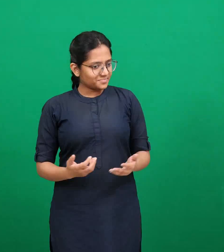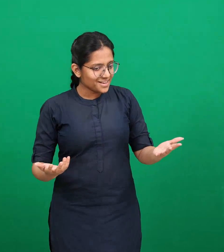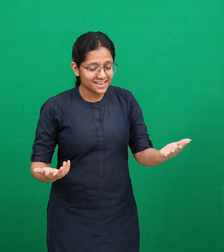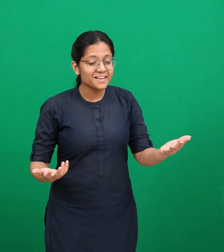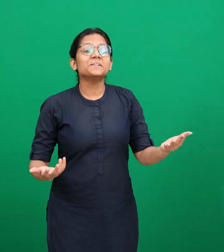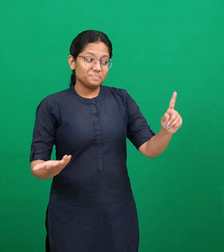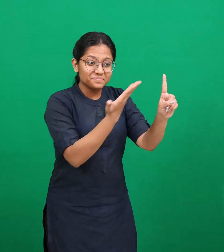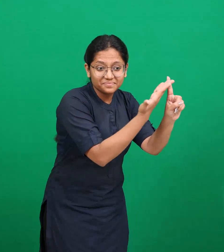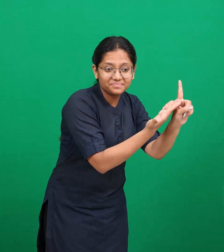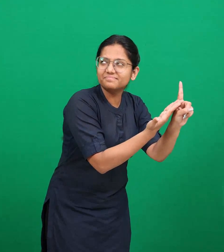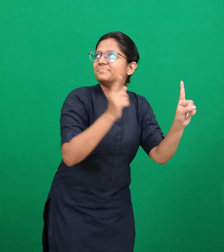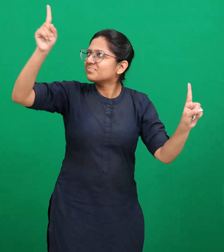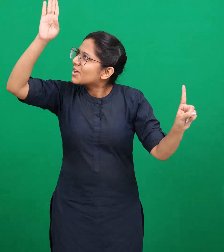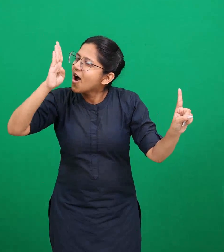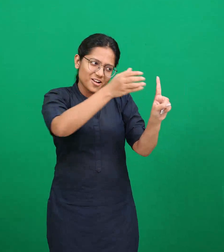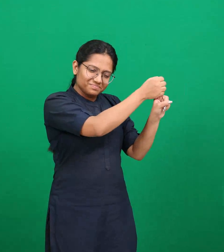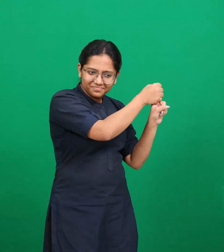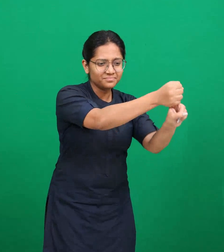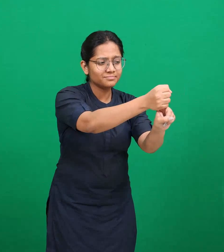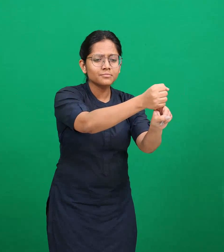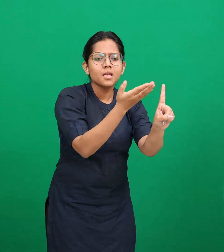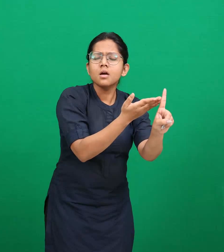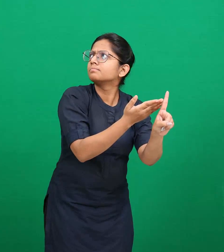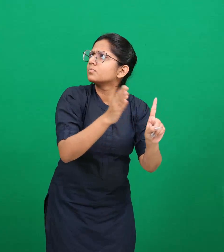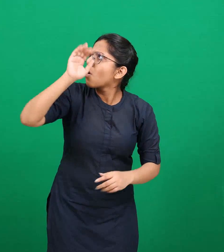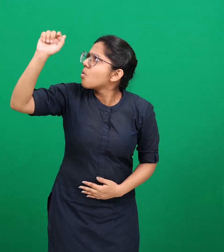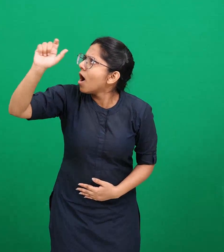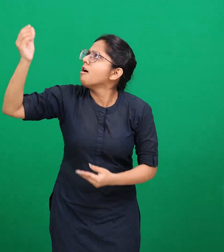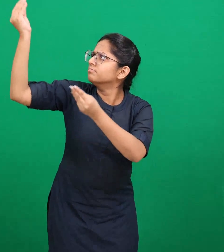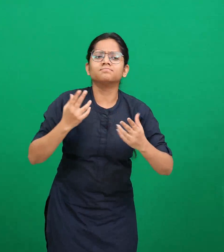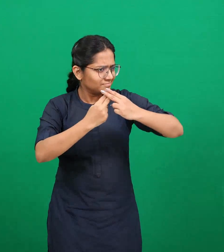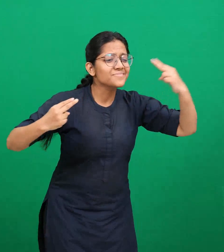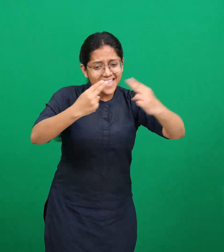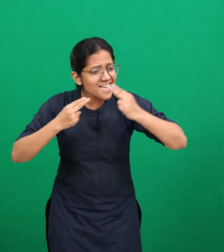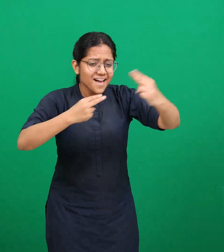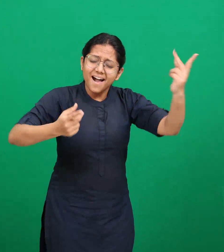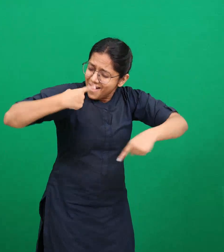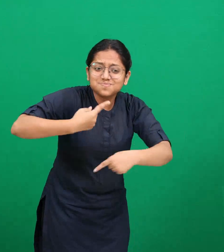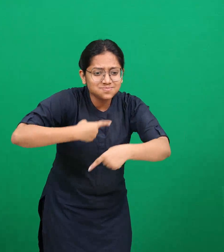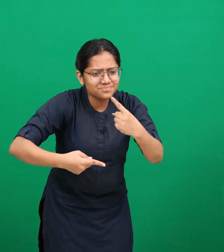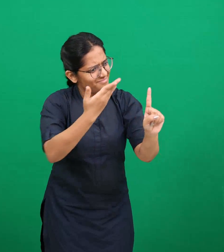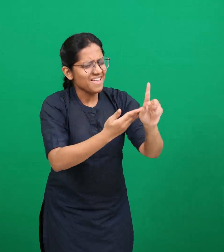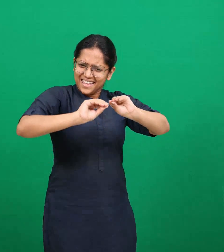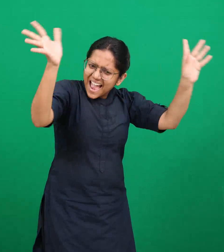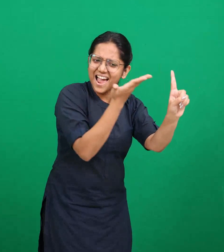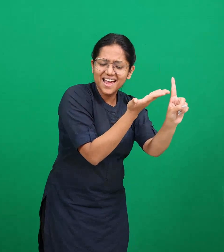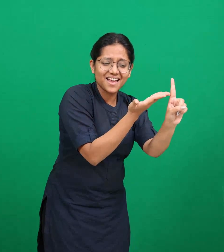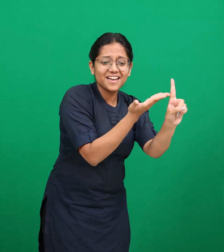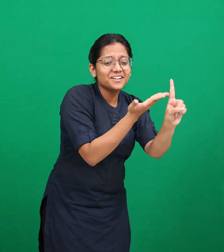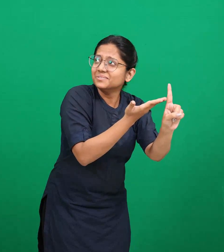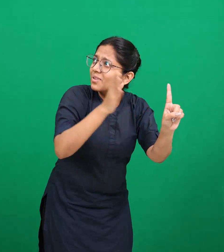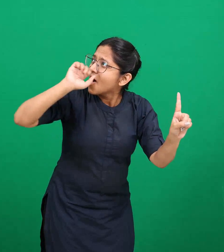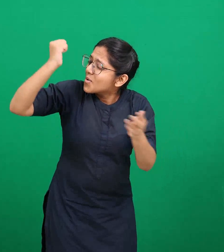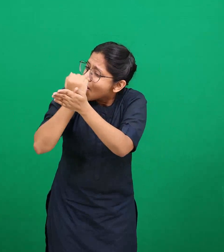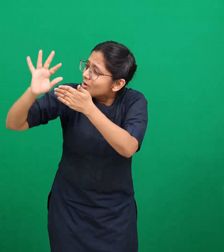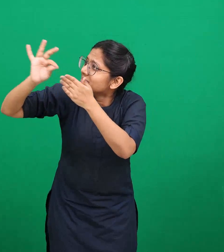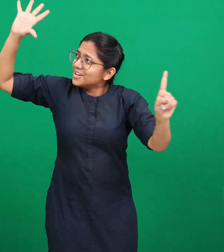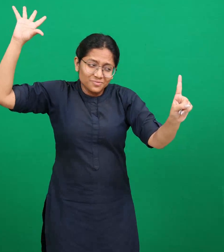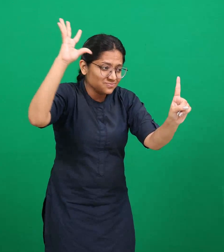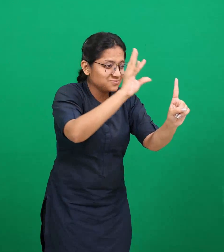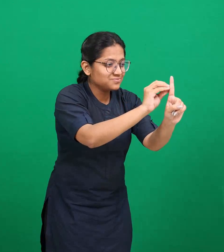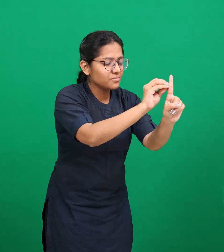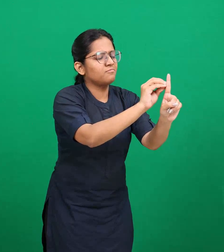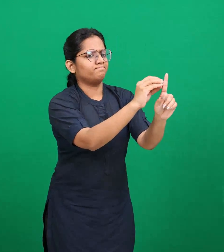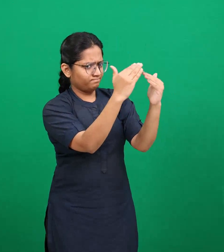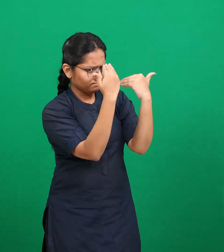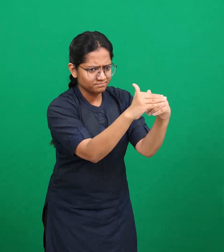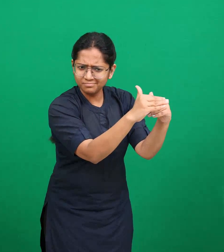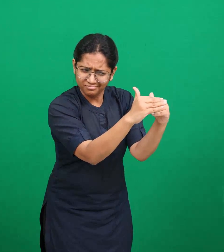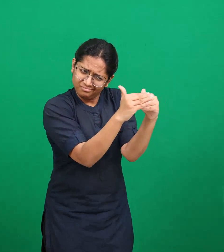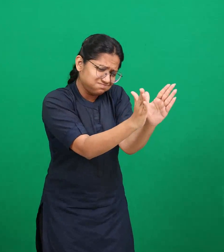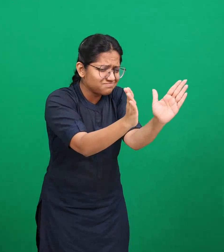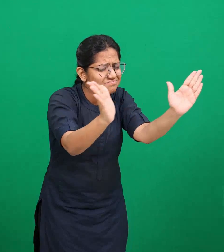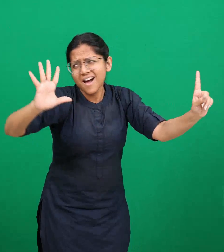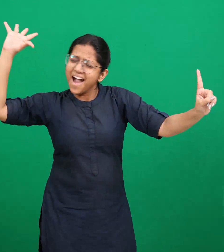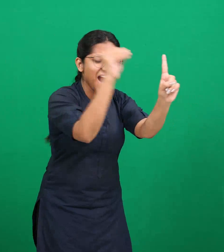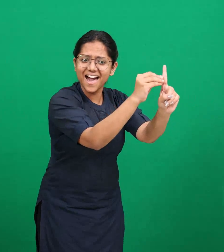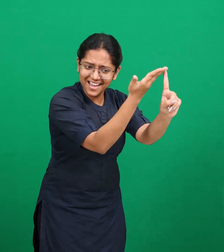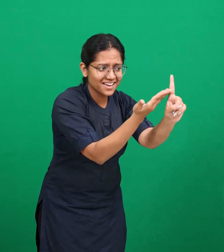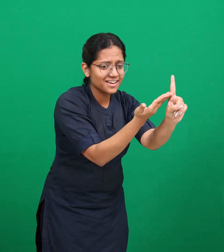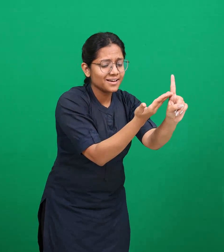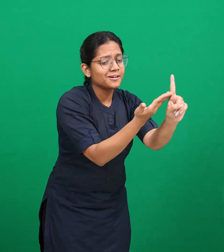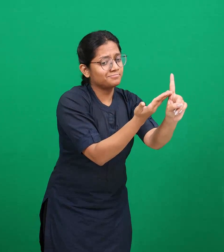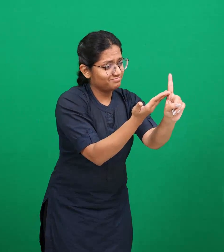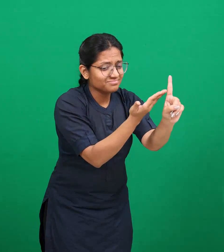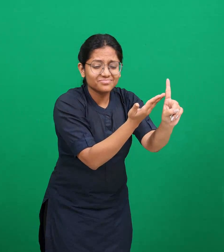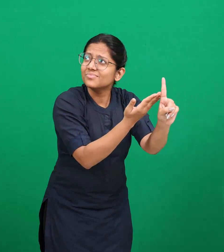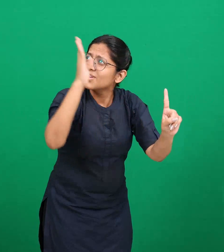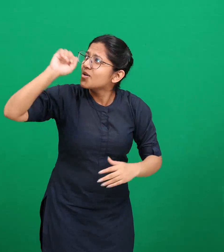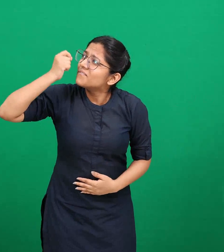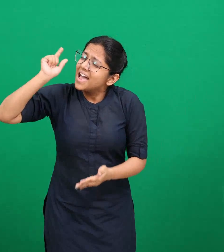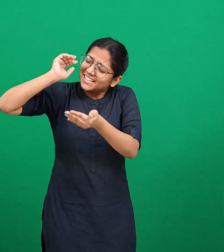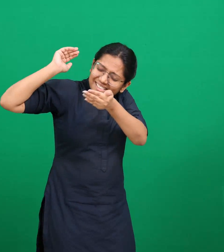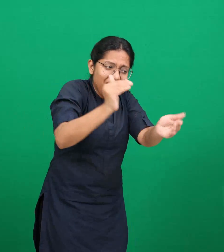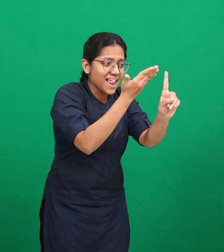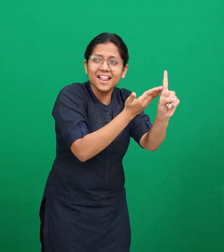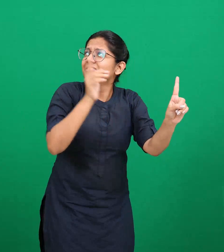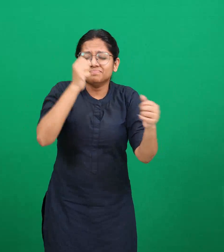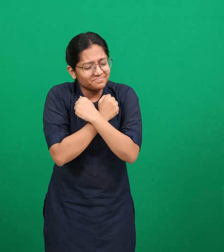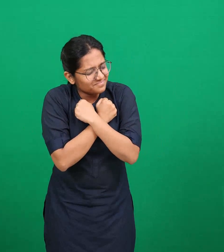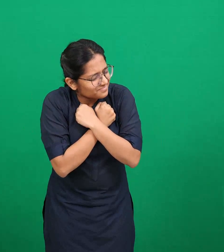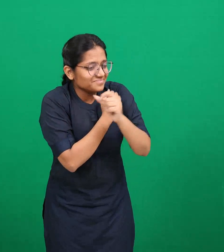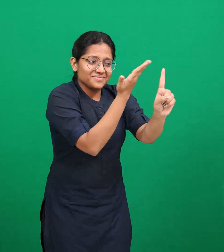For the One whom God has sent speaks the words of God, for God gives the Spirit without limit.